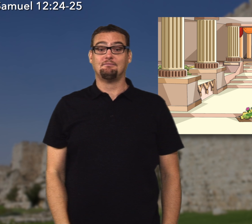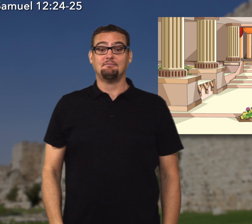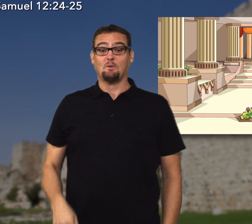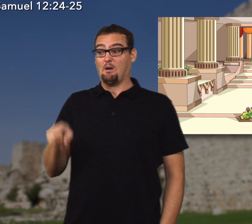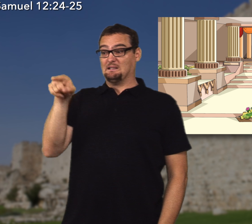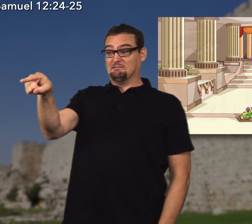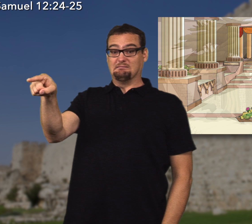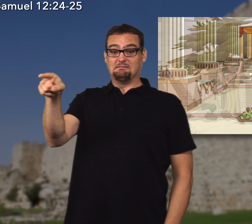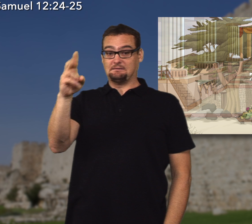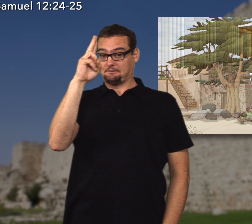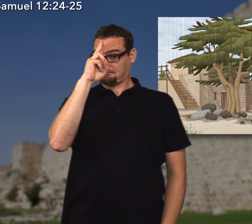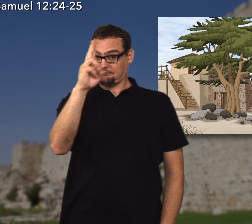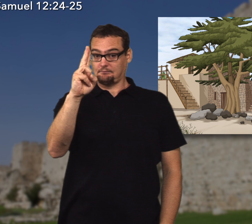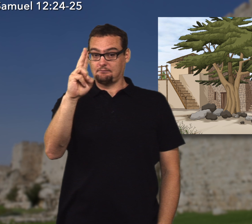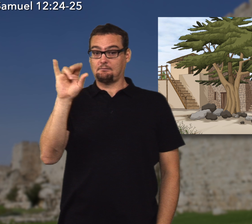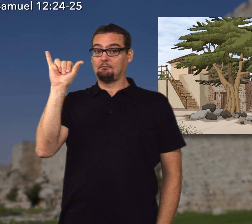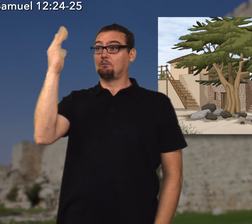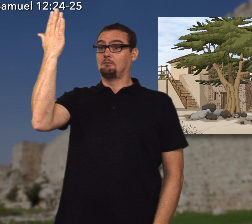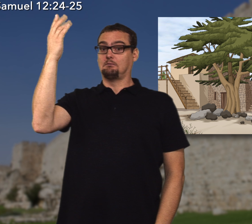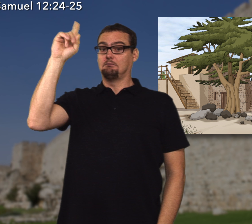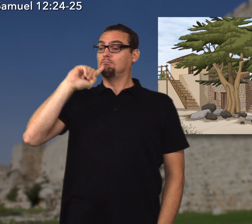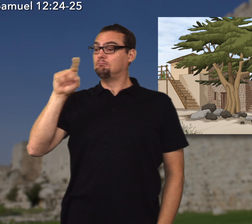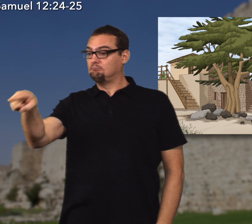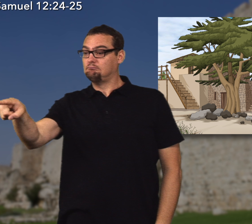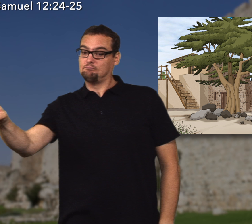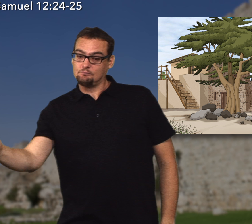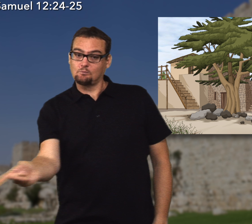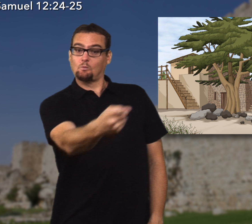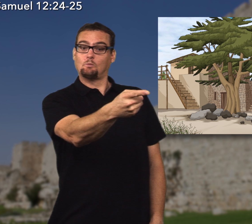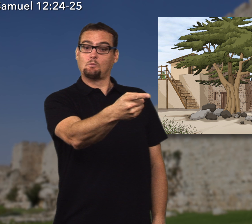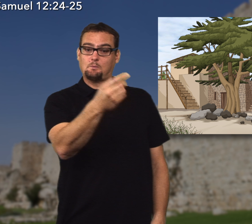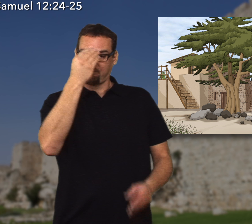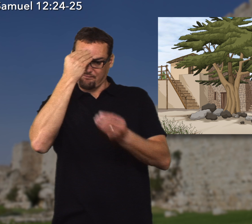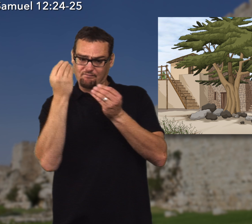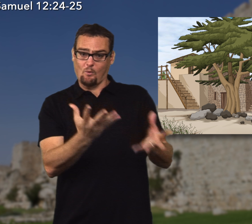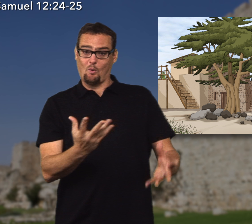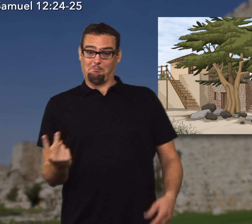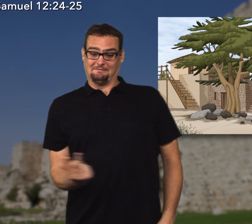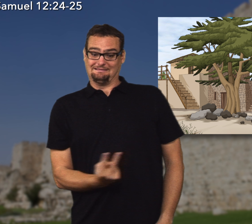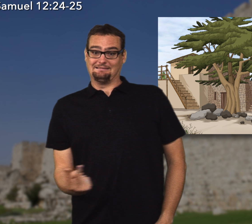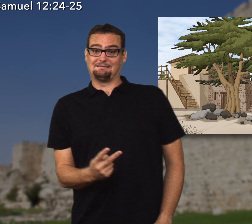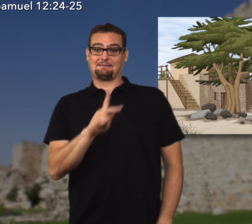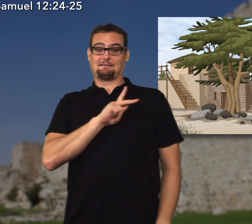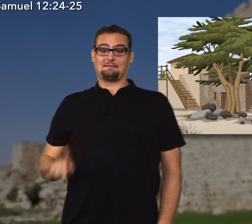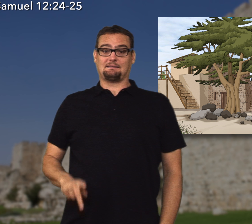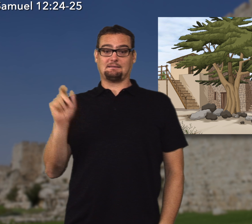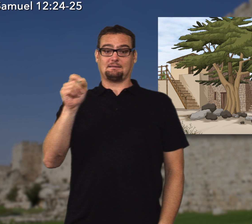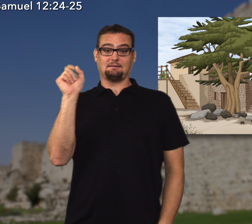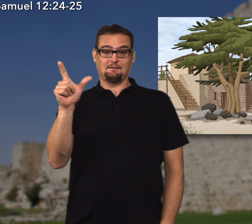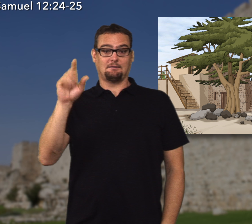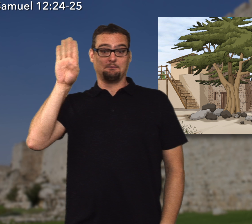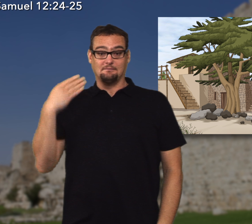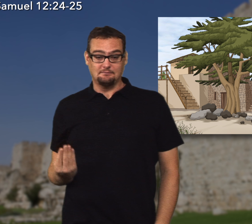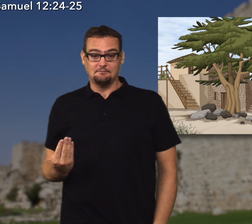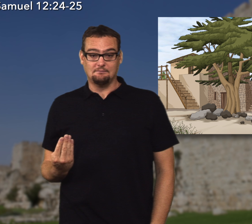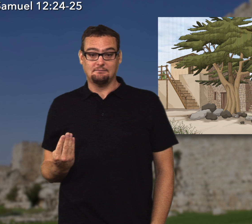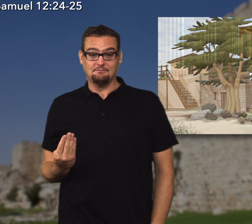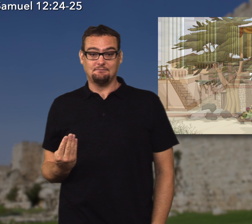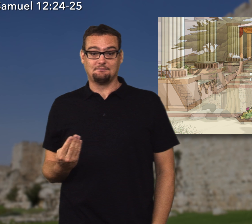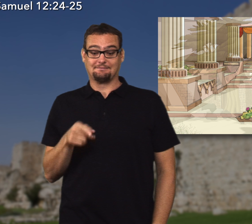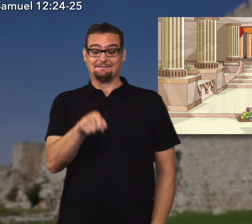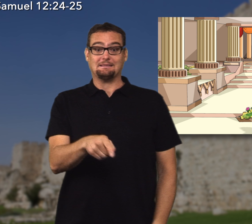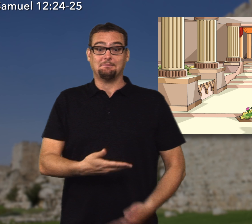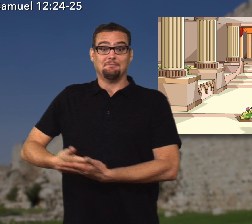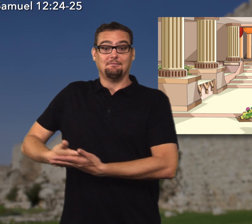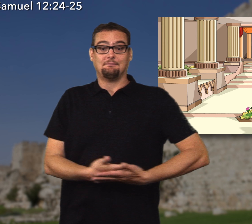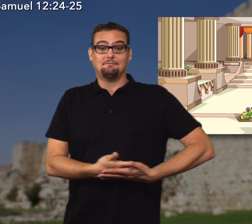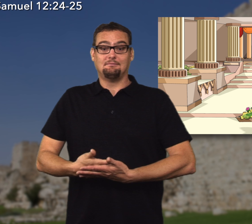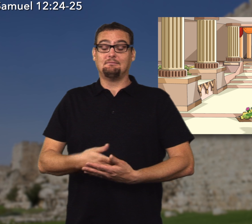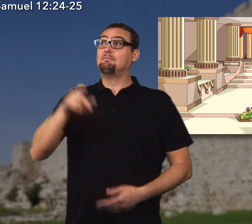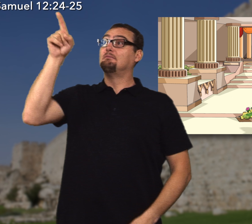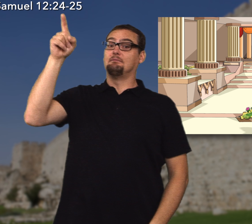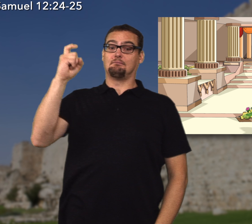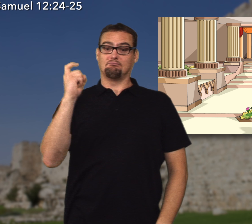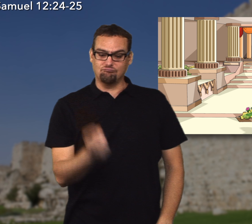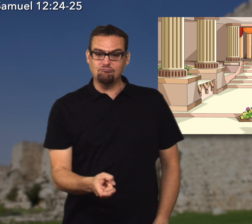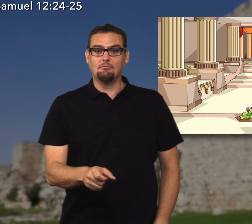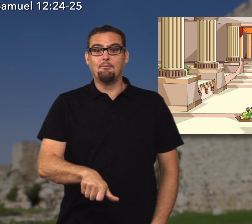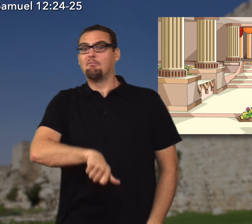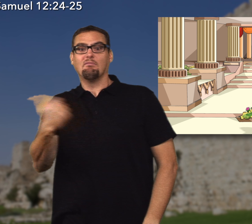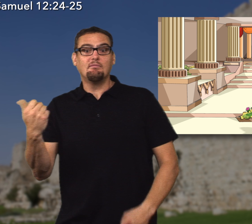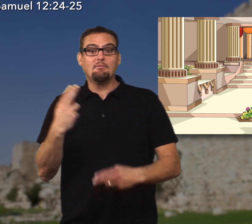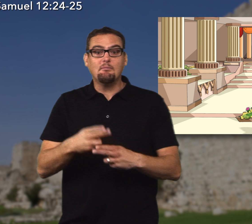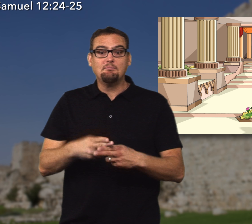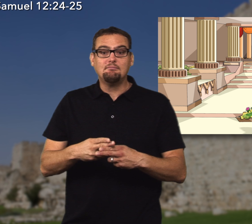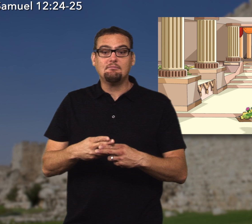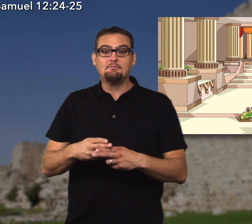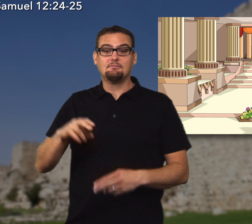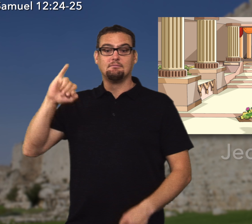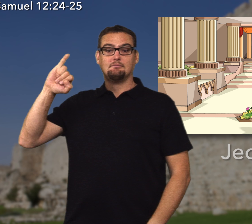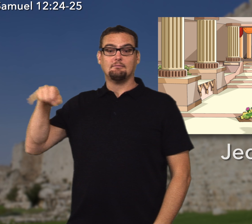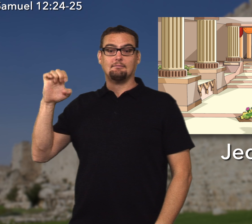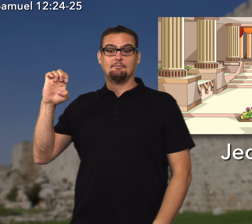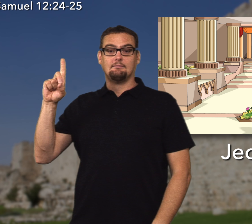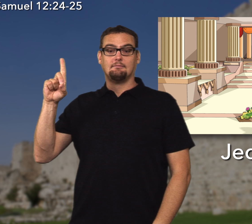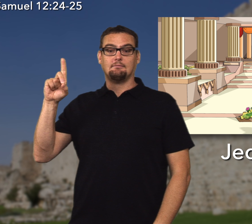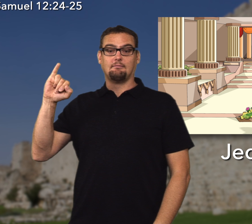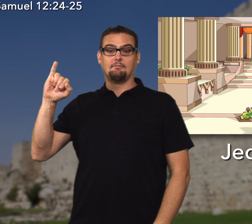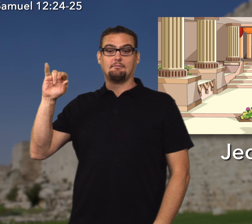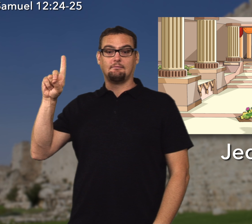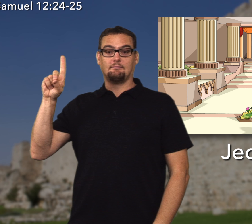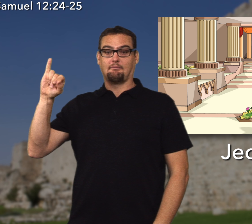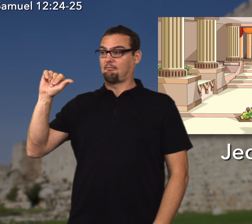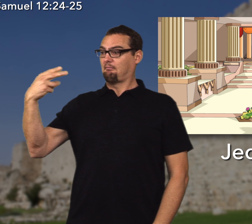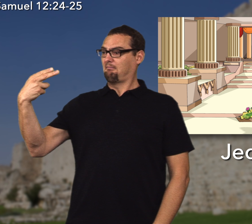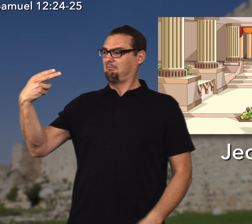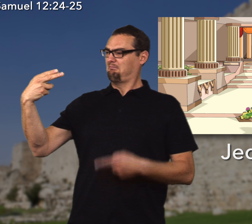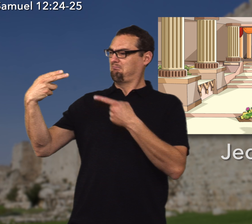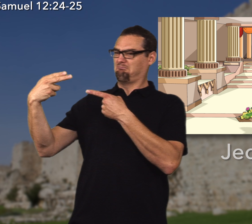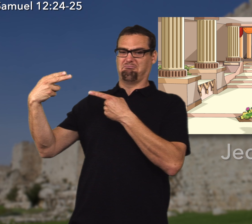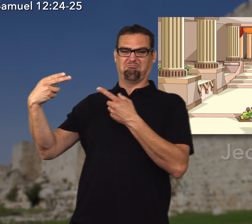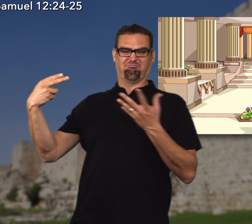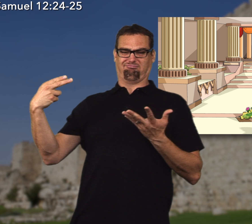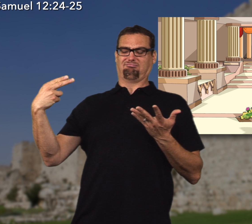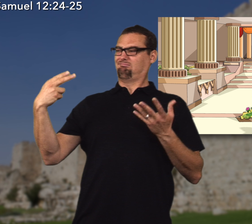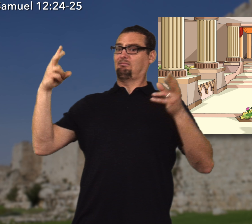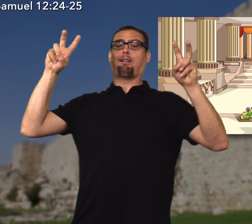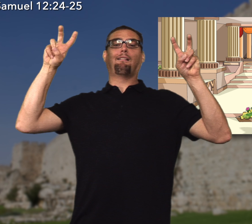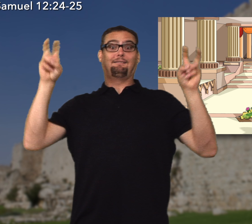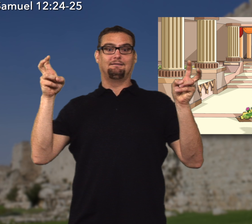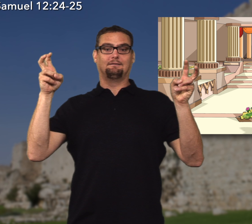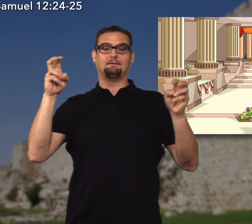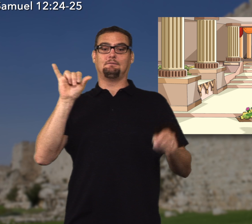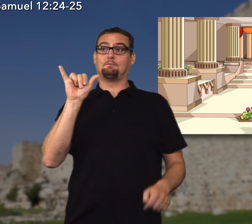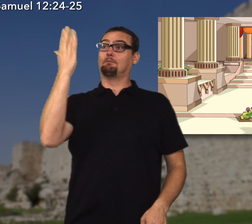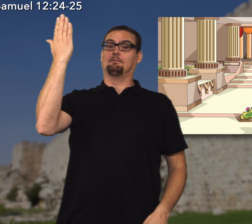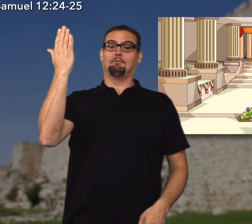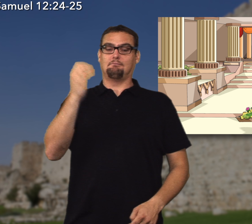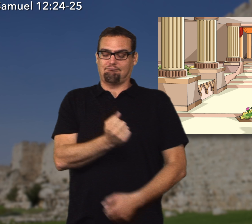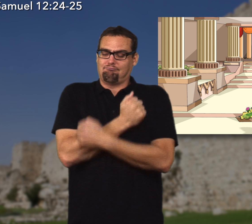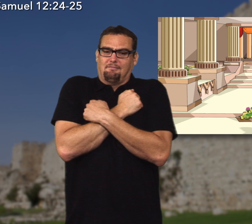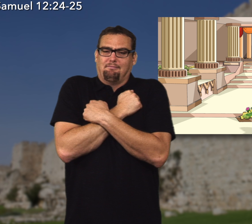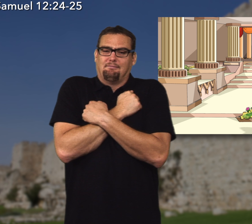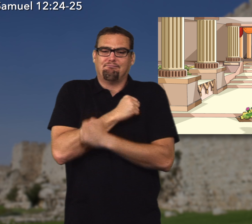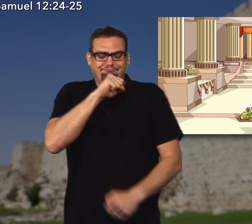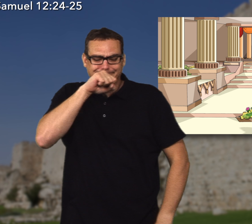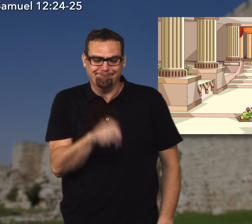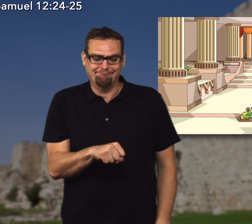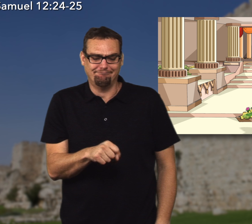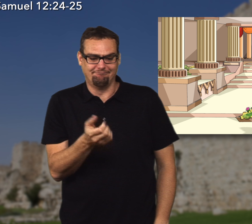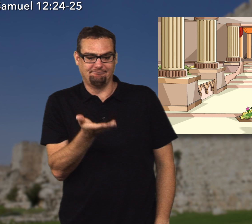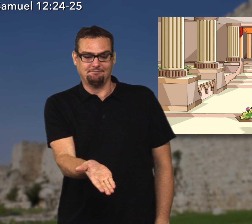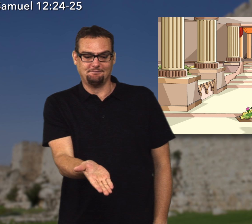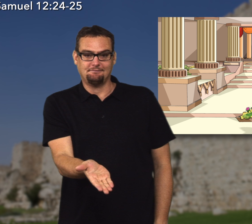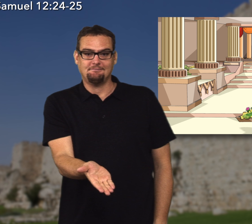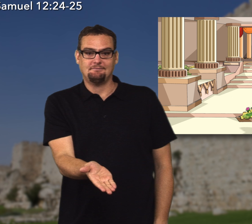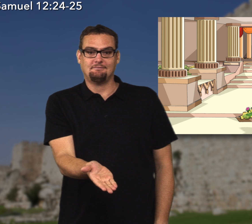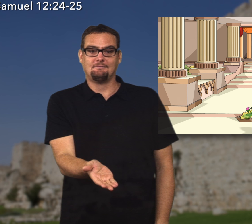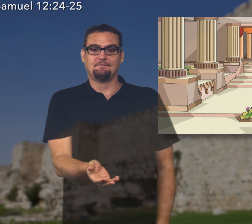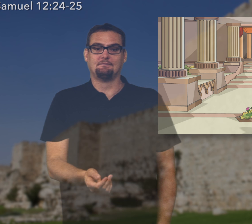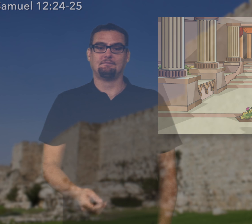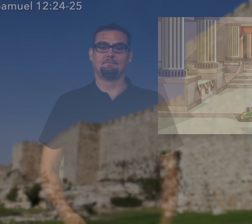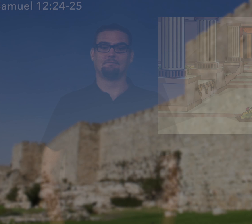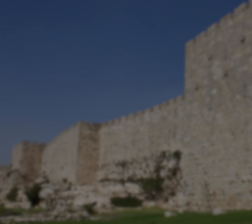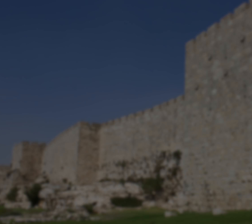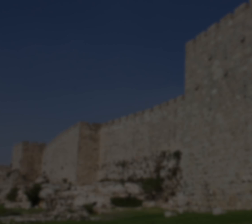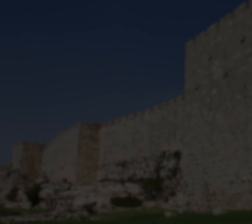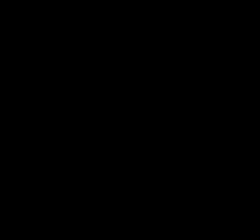Now the LORD loved the child and sent word through Nathan the prophet to name him Jedidiah because the LORD loved him.